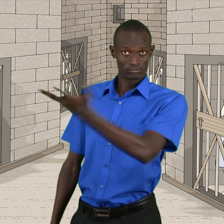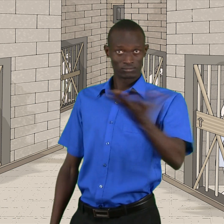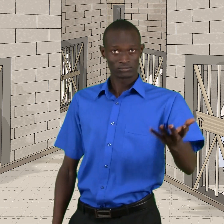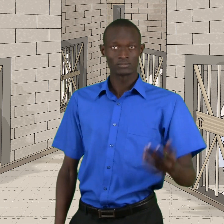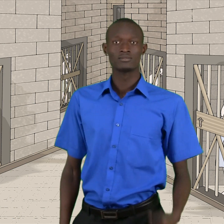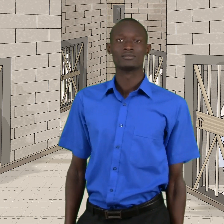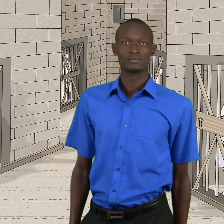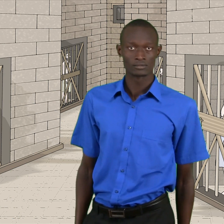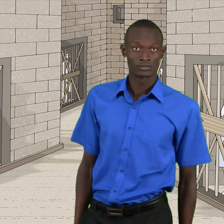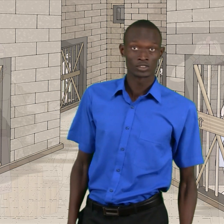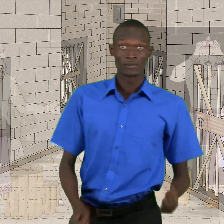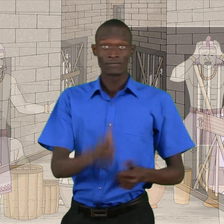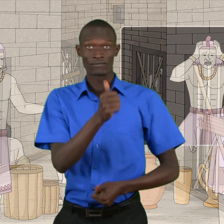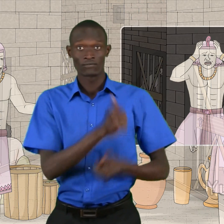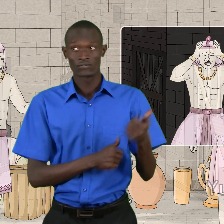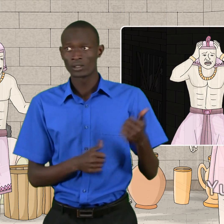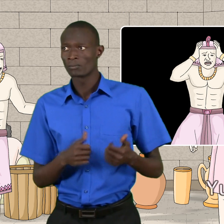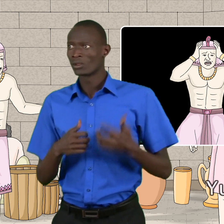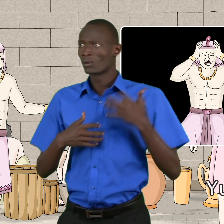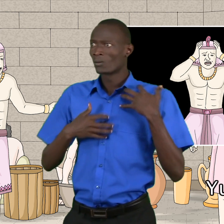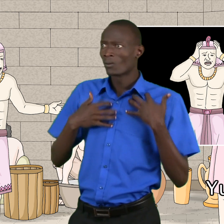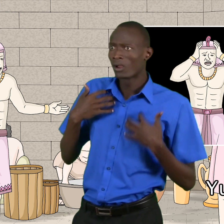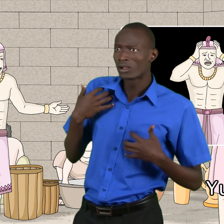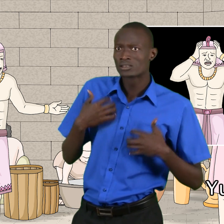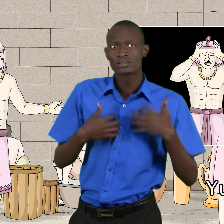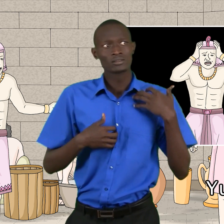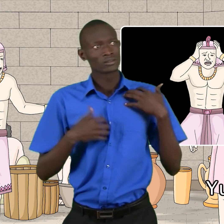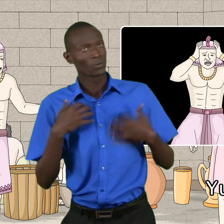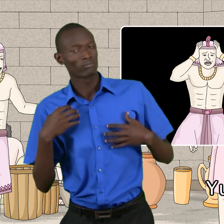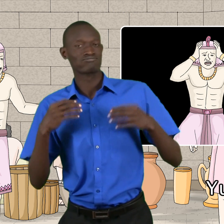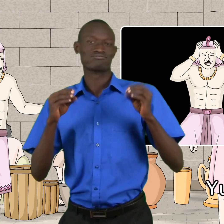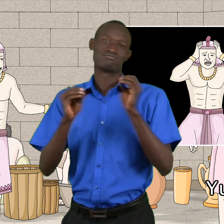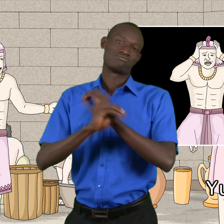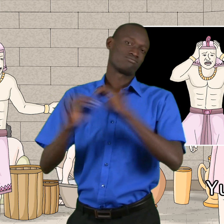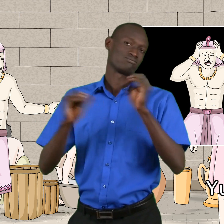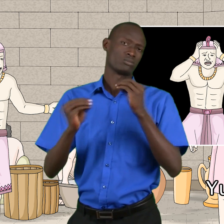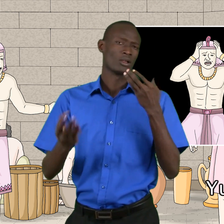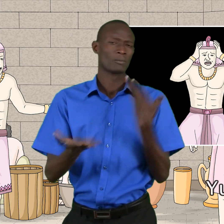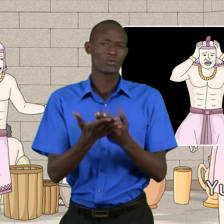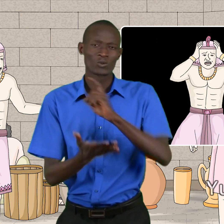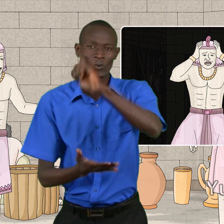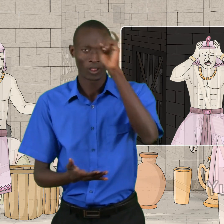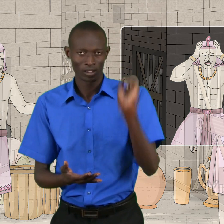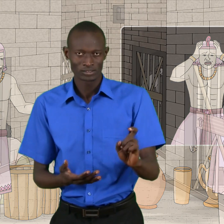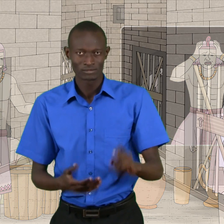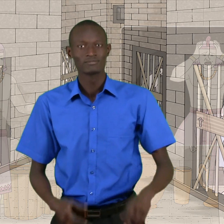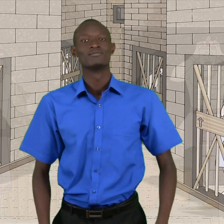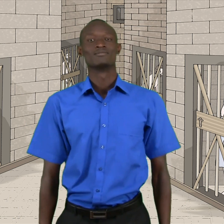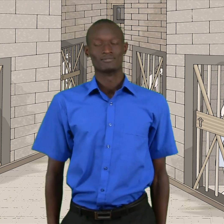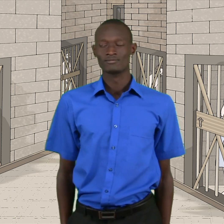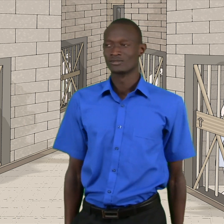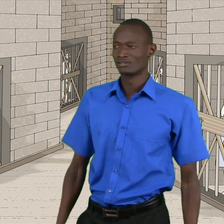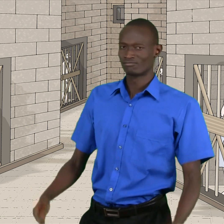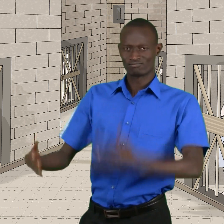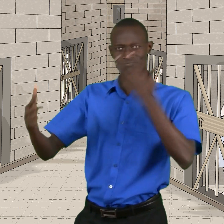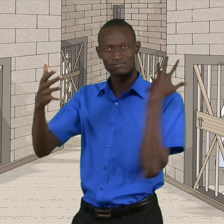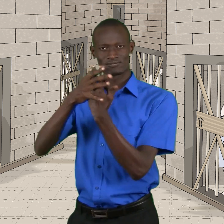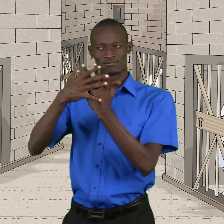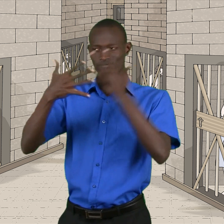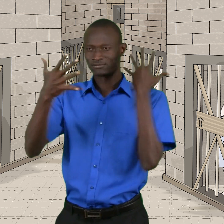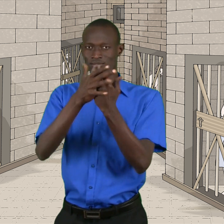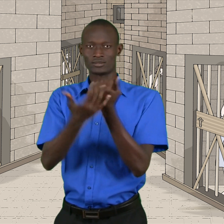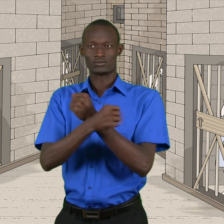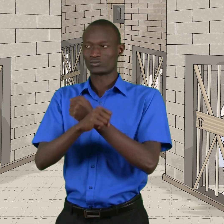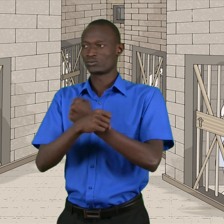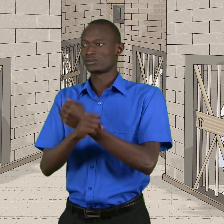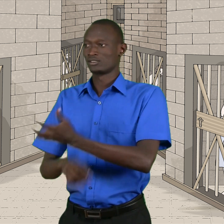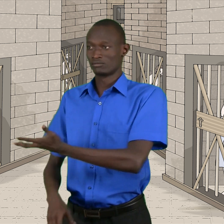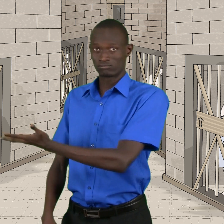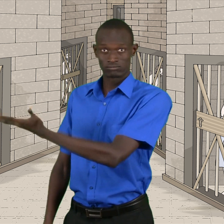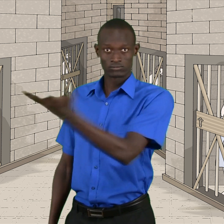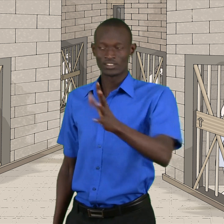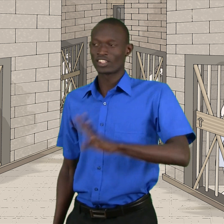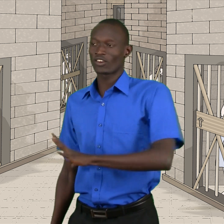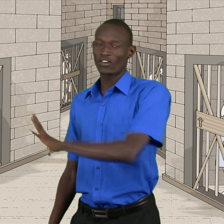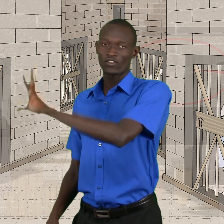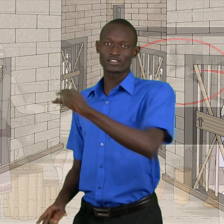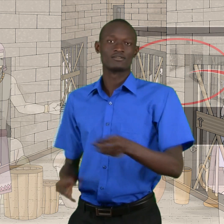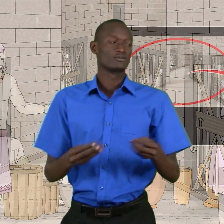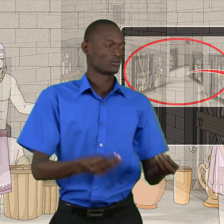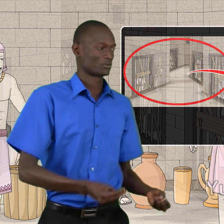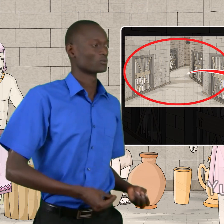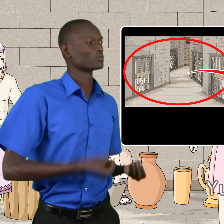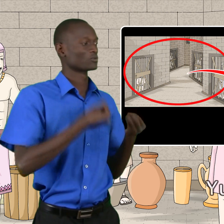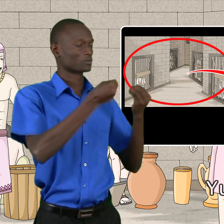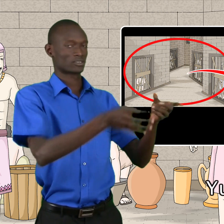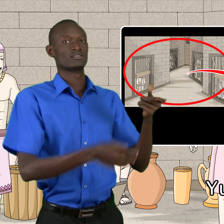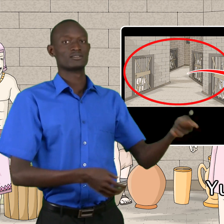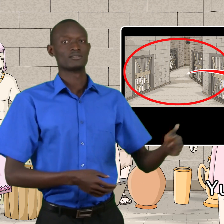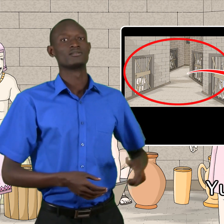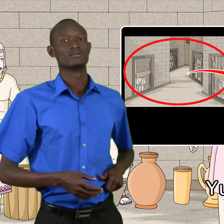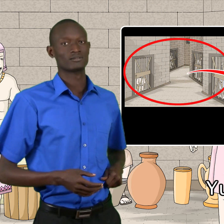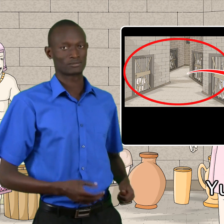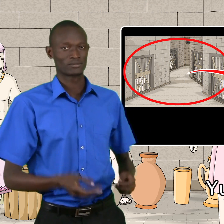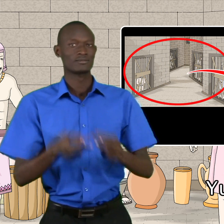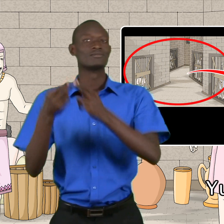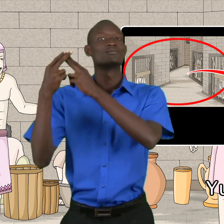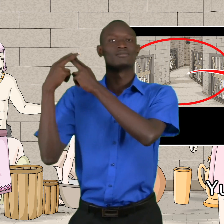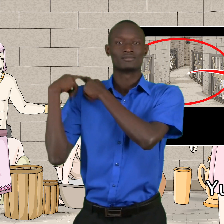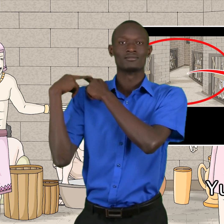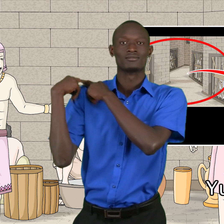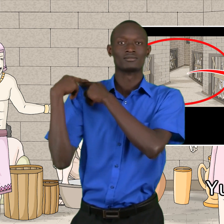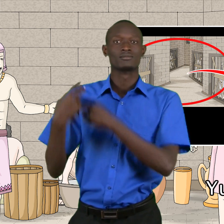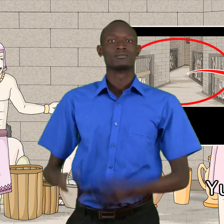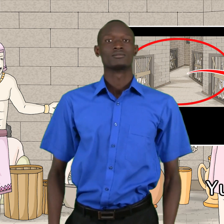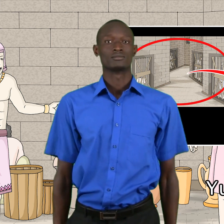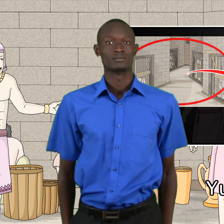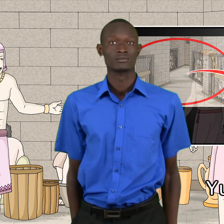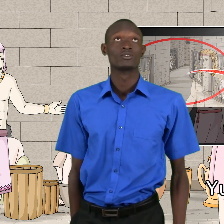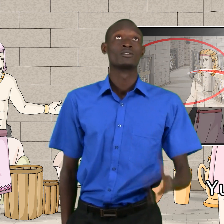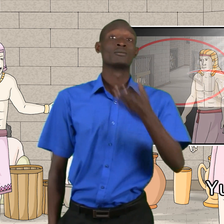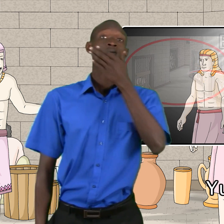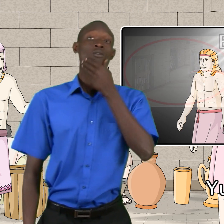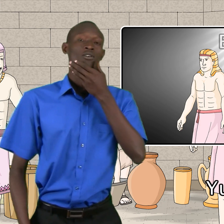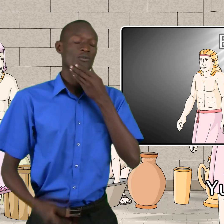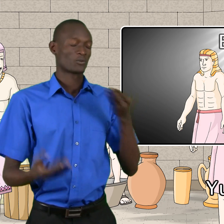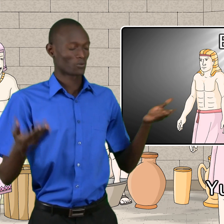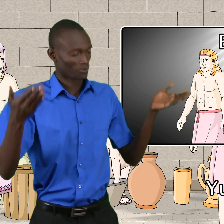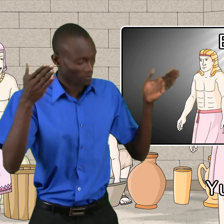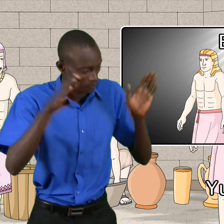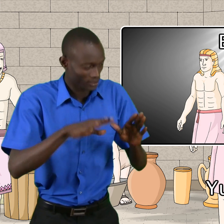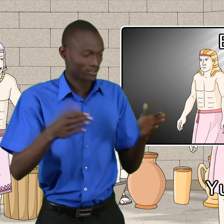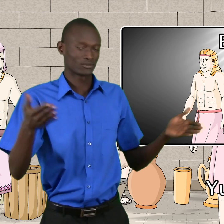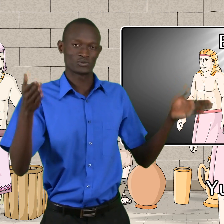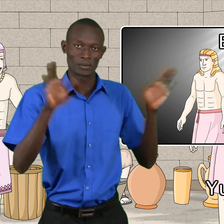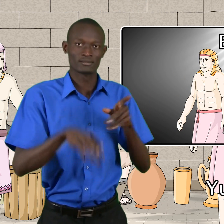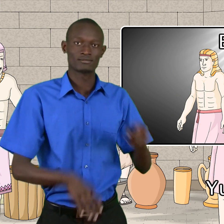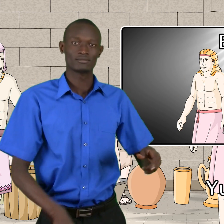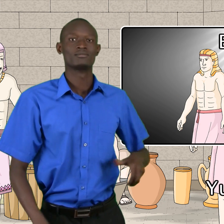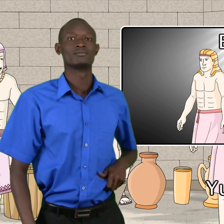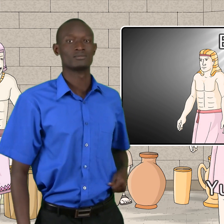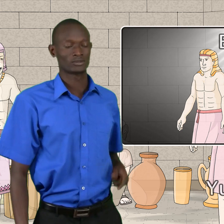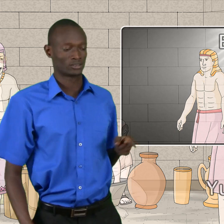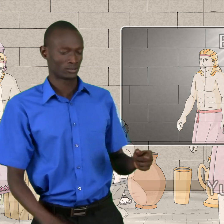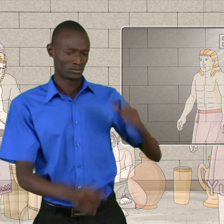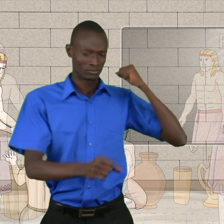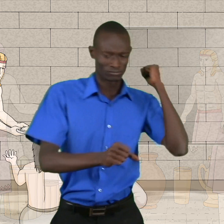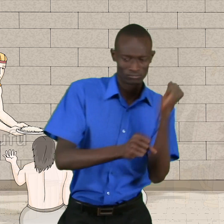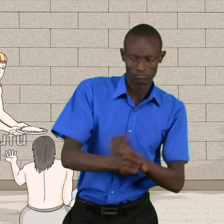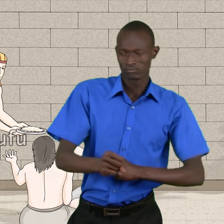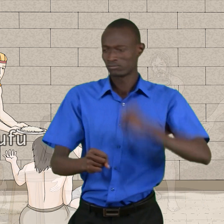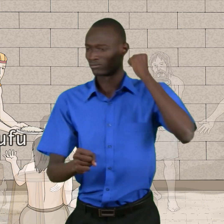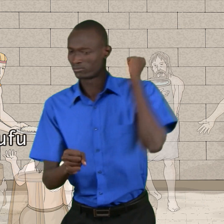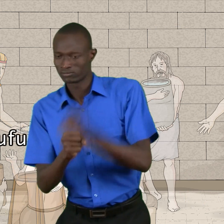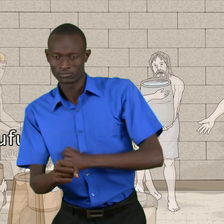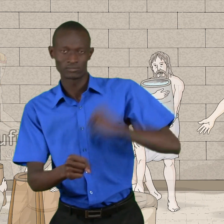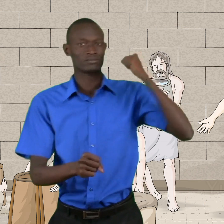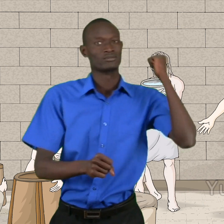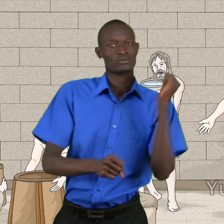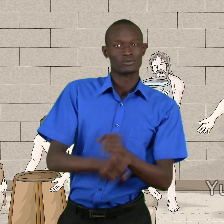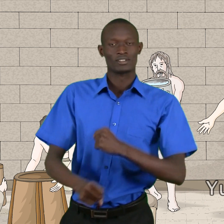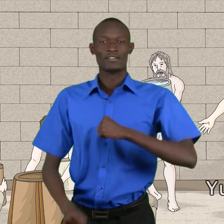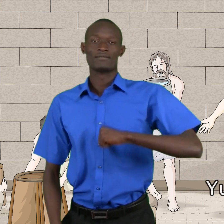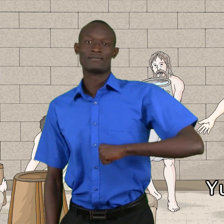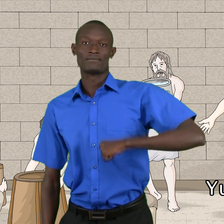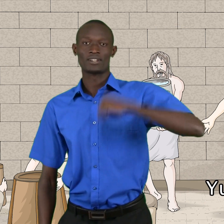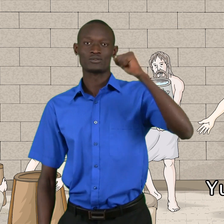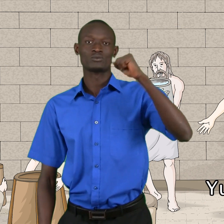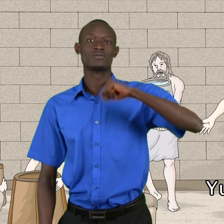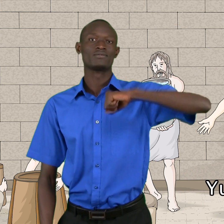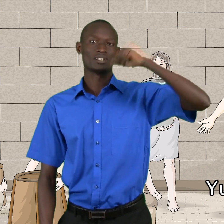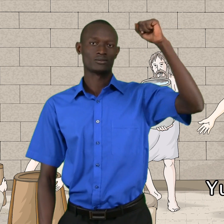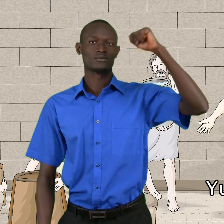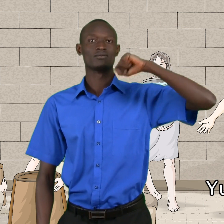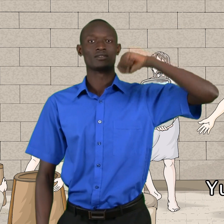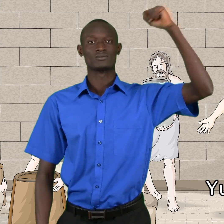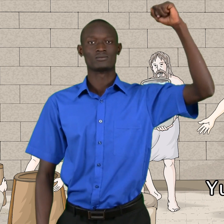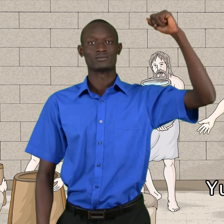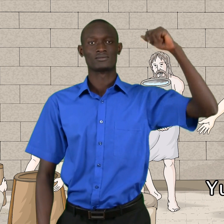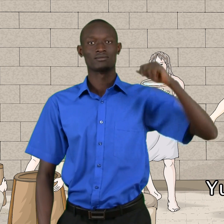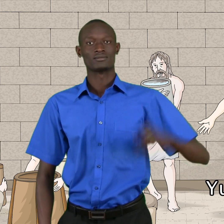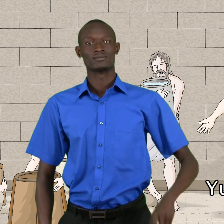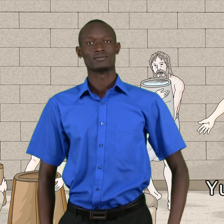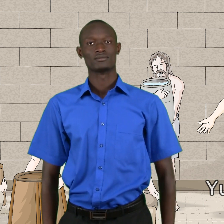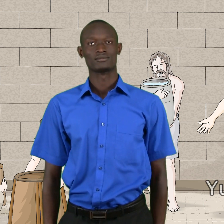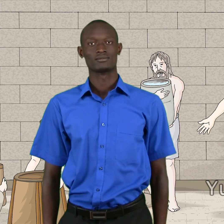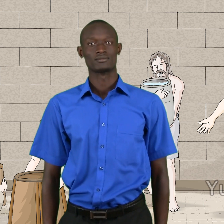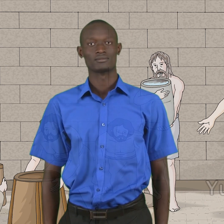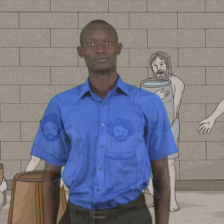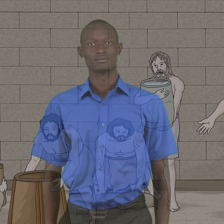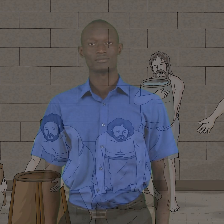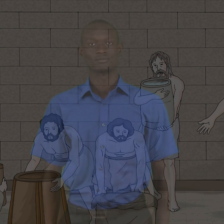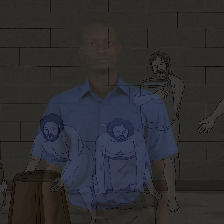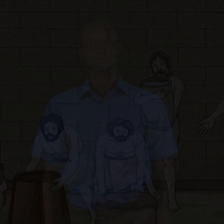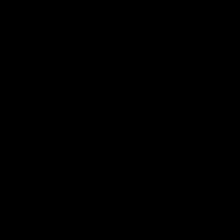The warden did not concern himself with anything under Joseph’s care, because the LORD was with Joseph and gave him success in whatever he did.